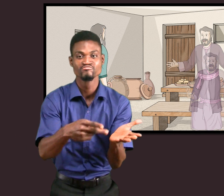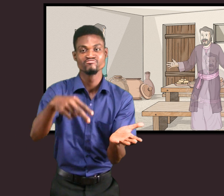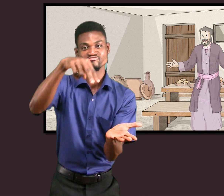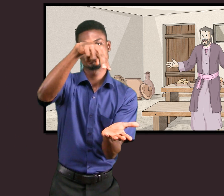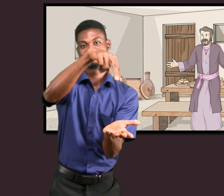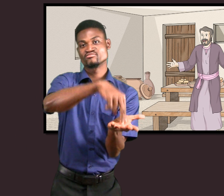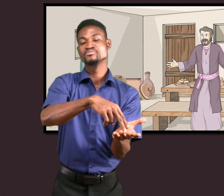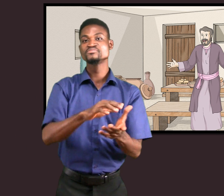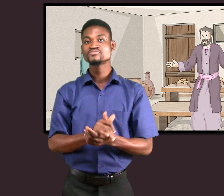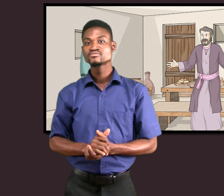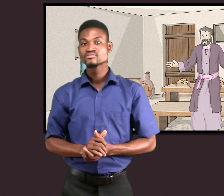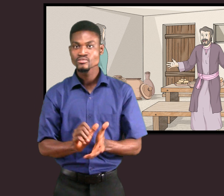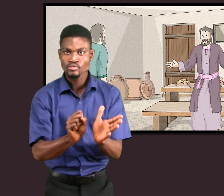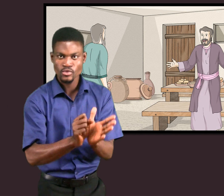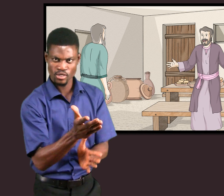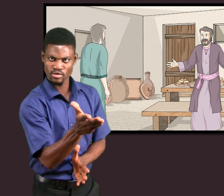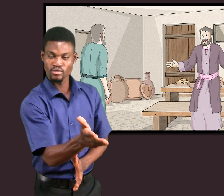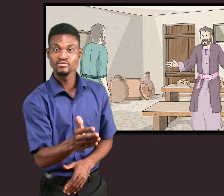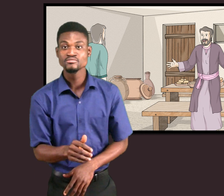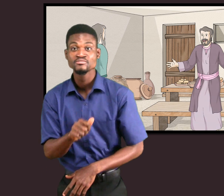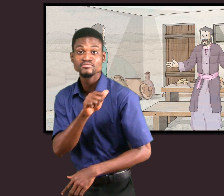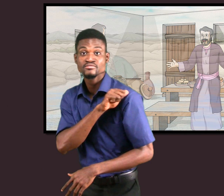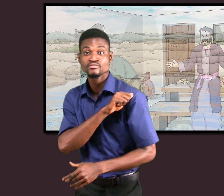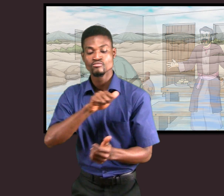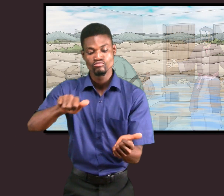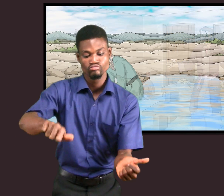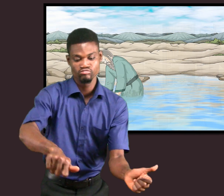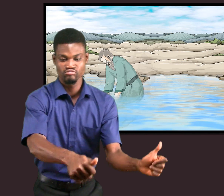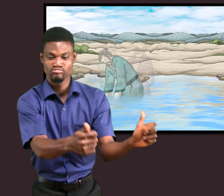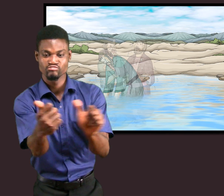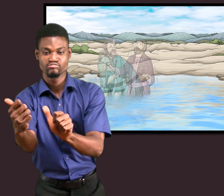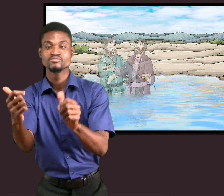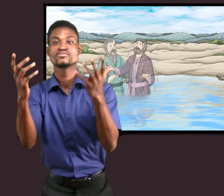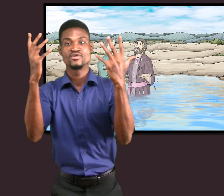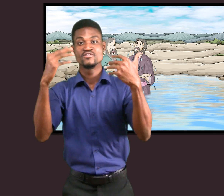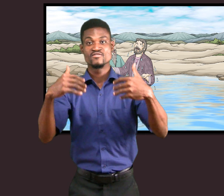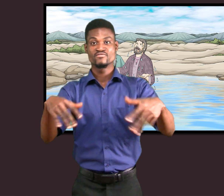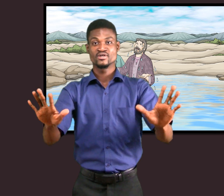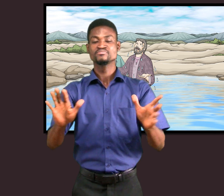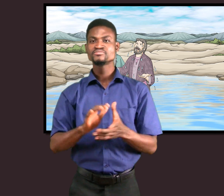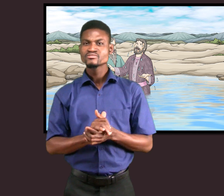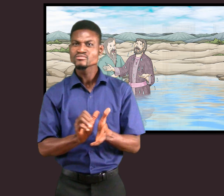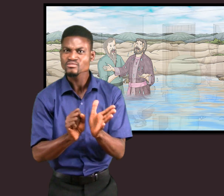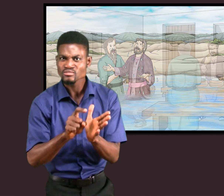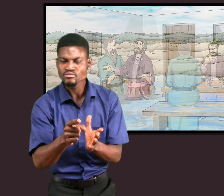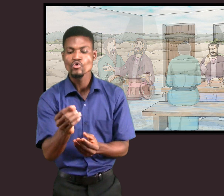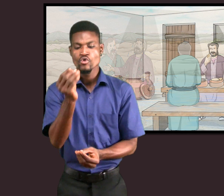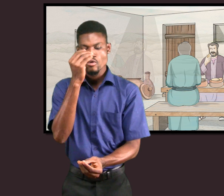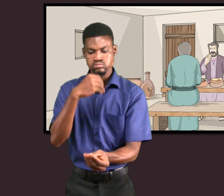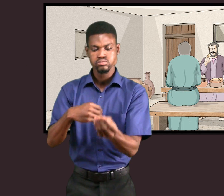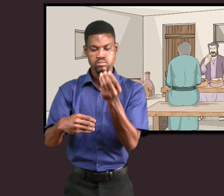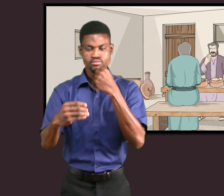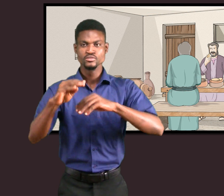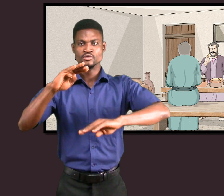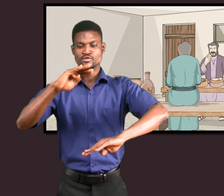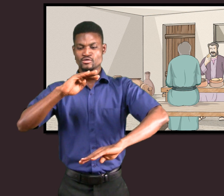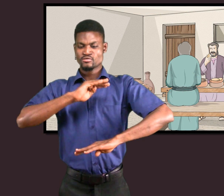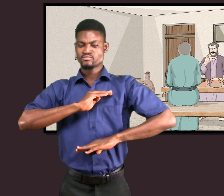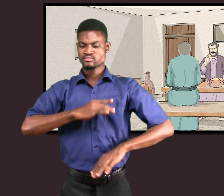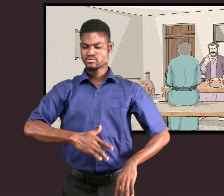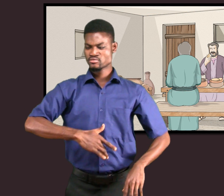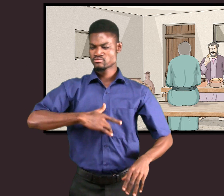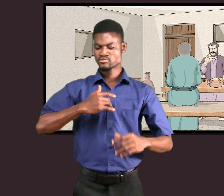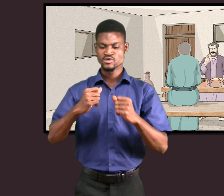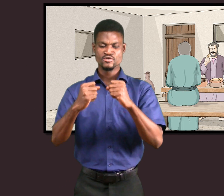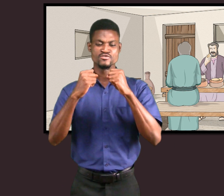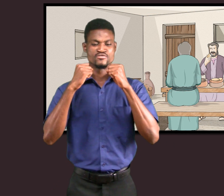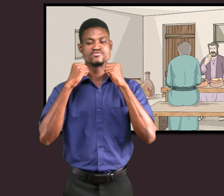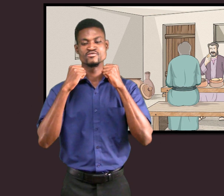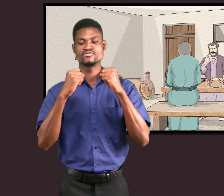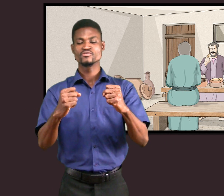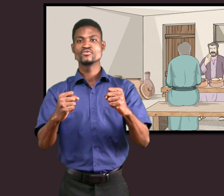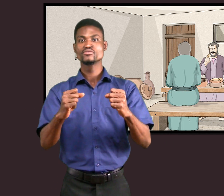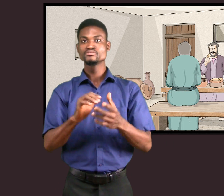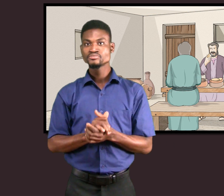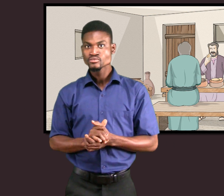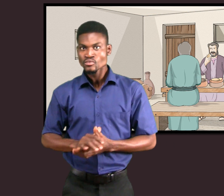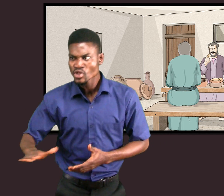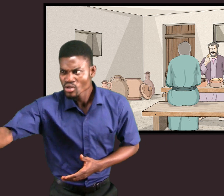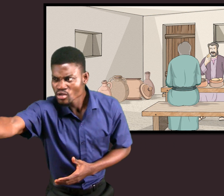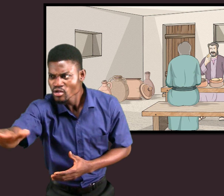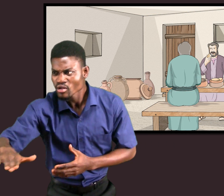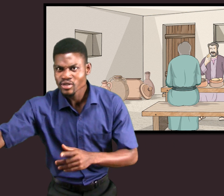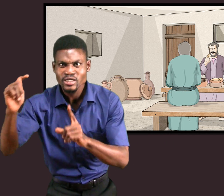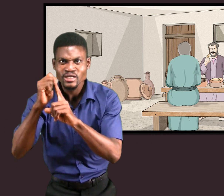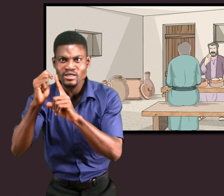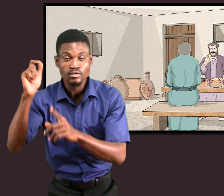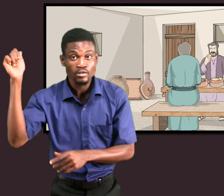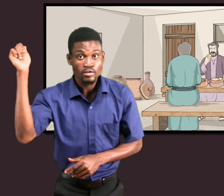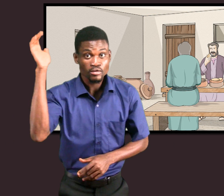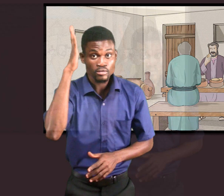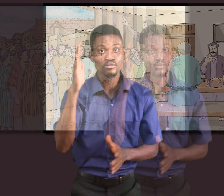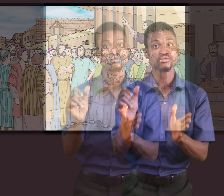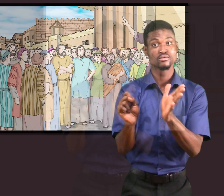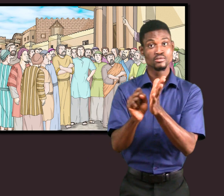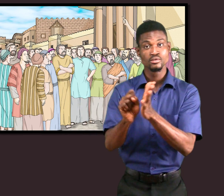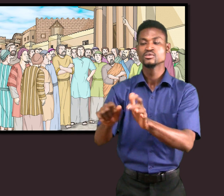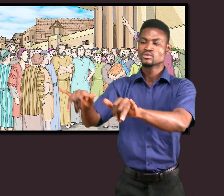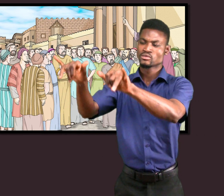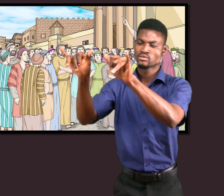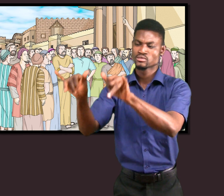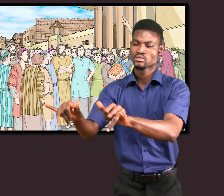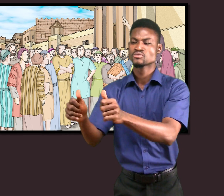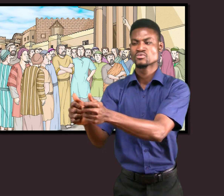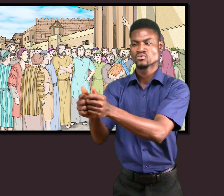He got up and was baptized, and after taking some food, he regained his strength. And he spent several days with the disciples in Damascus.